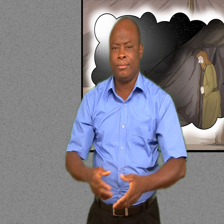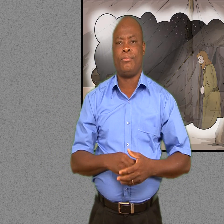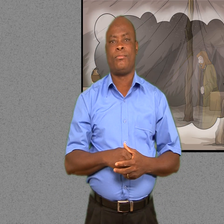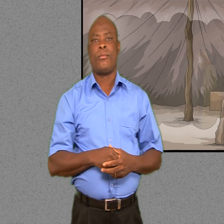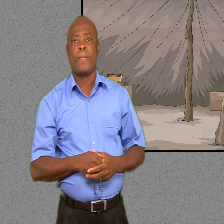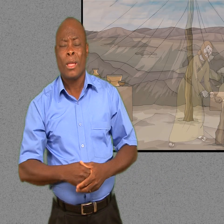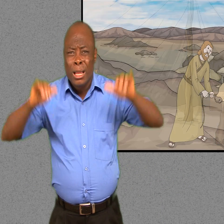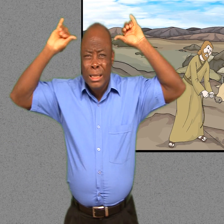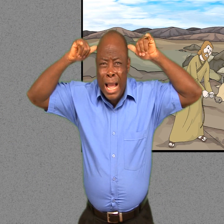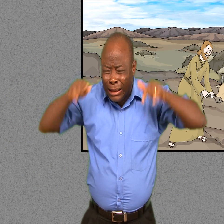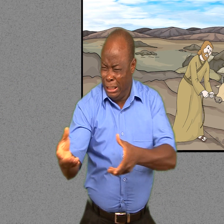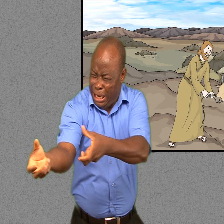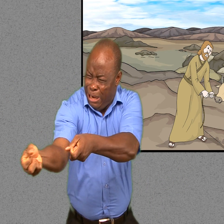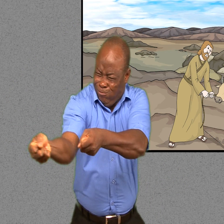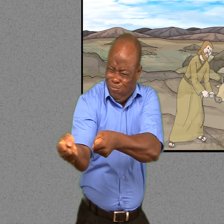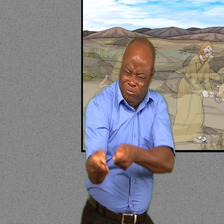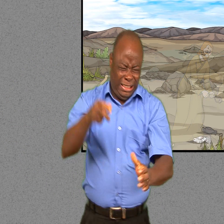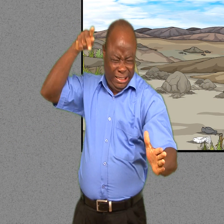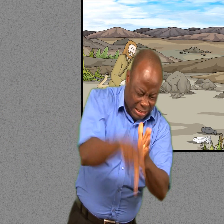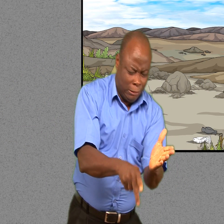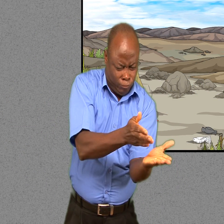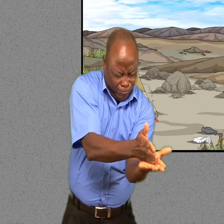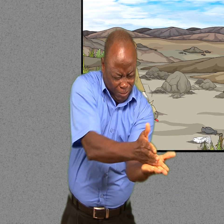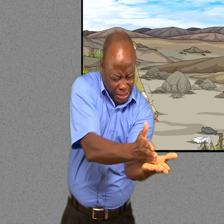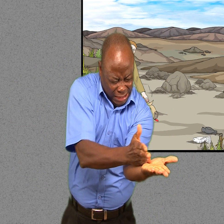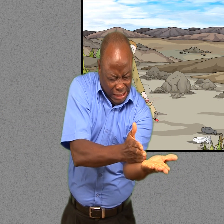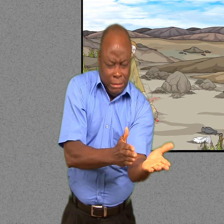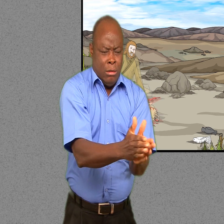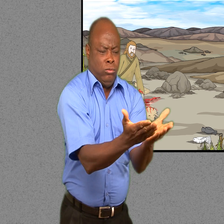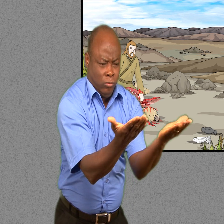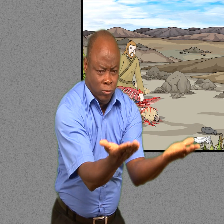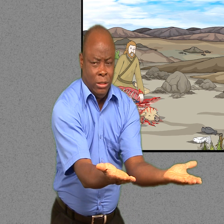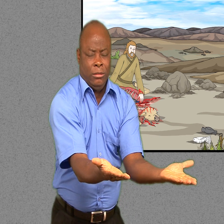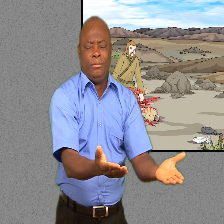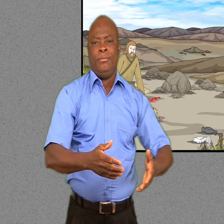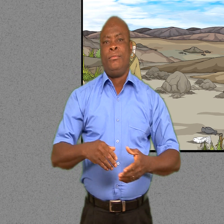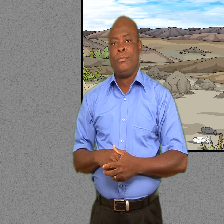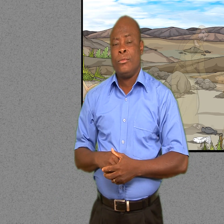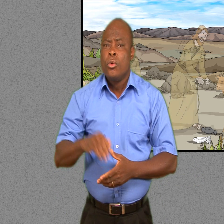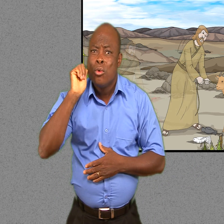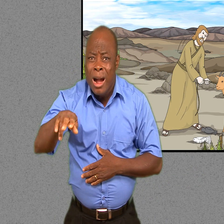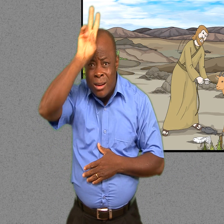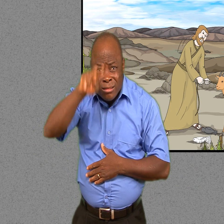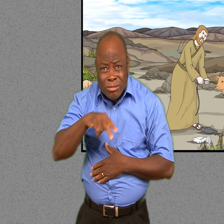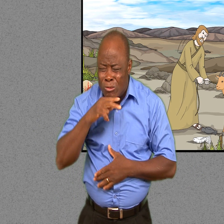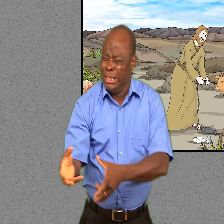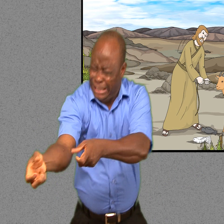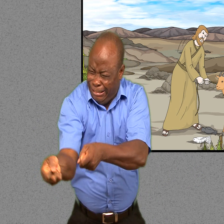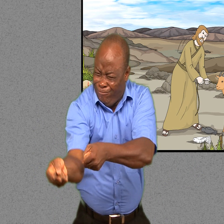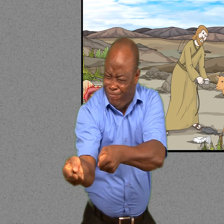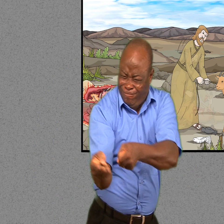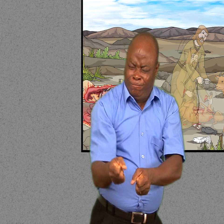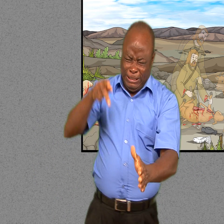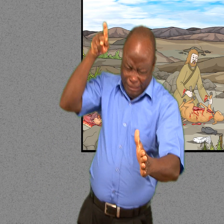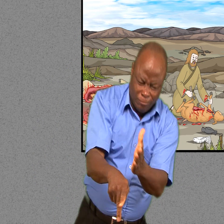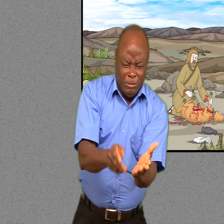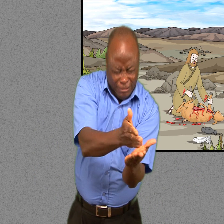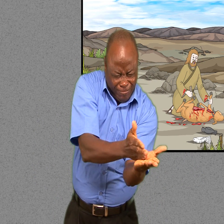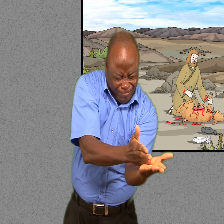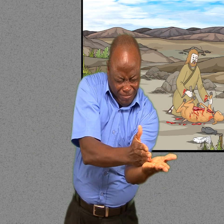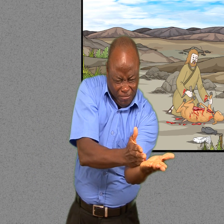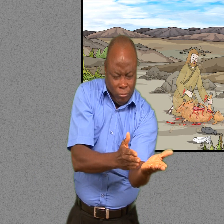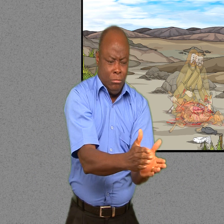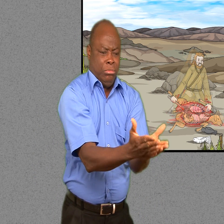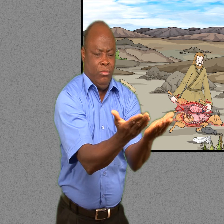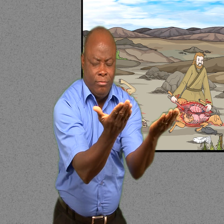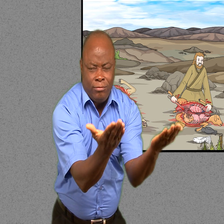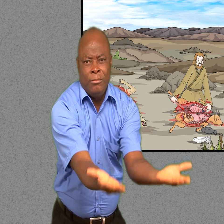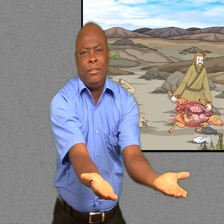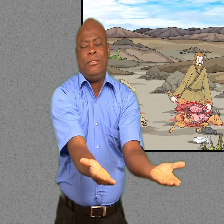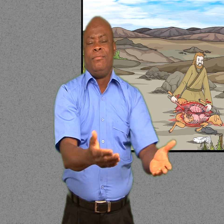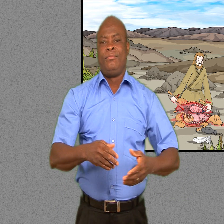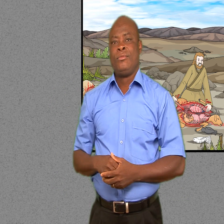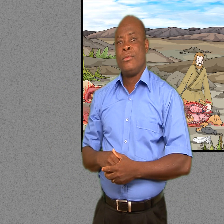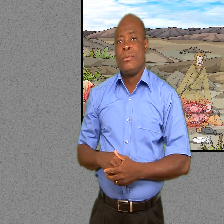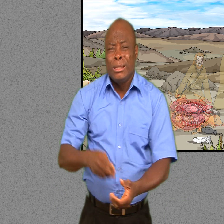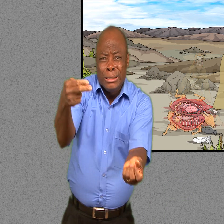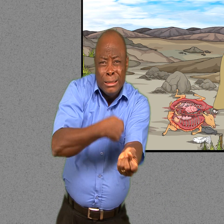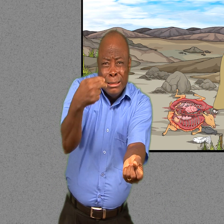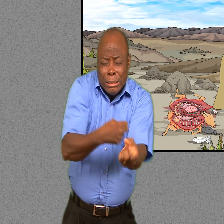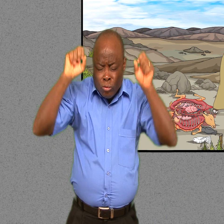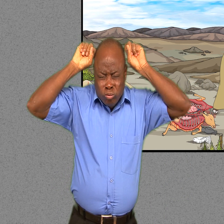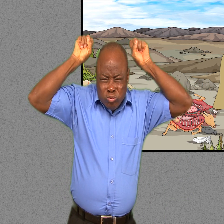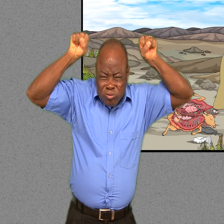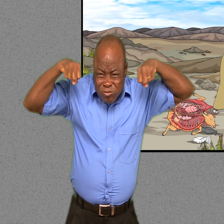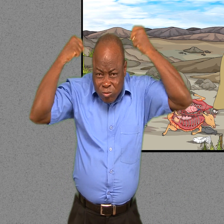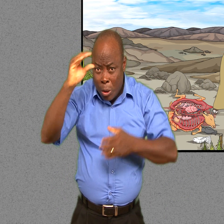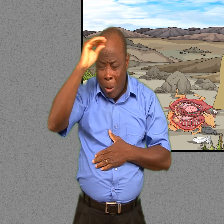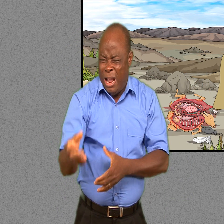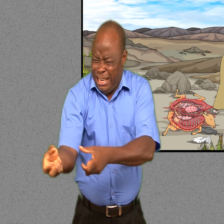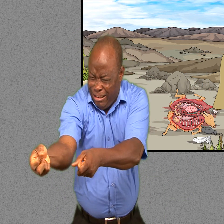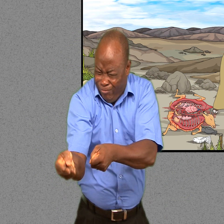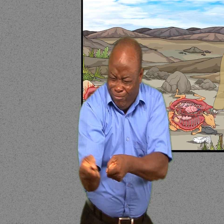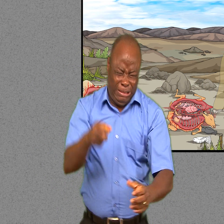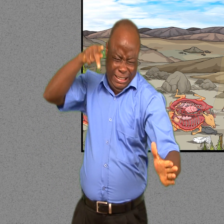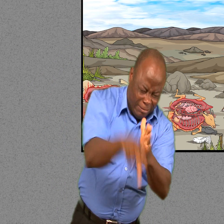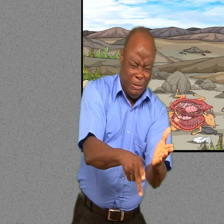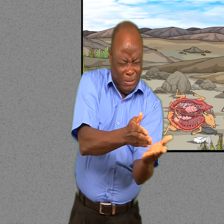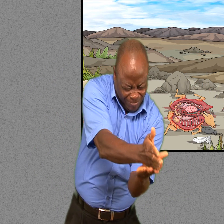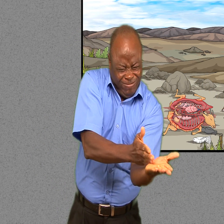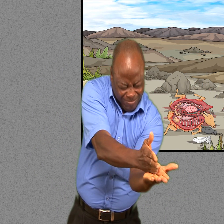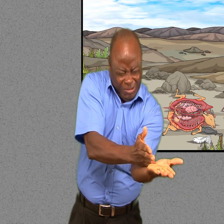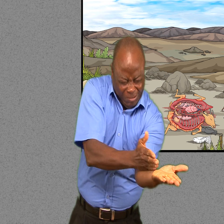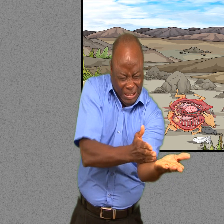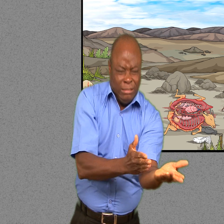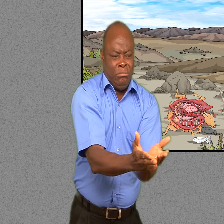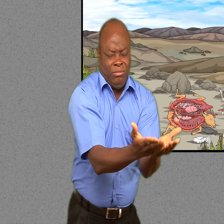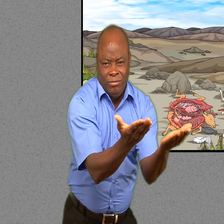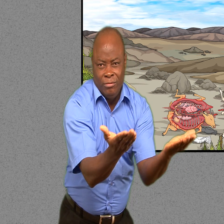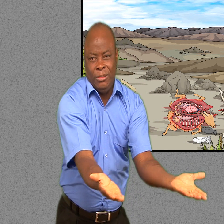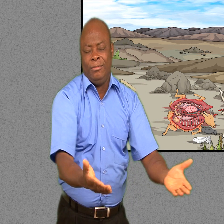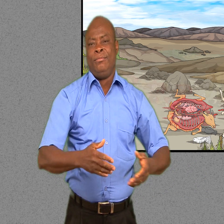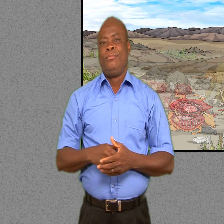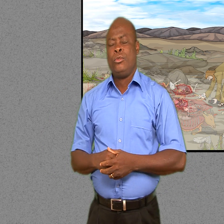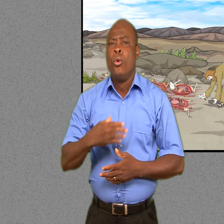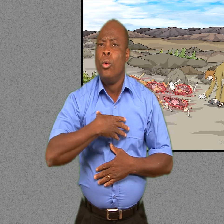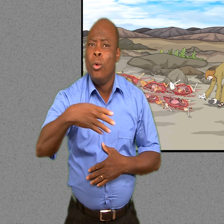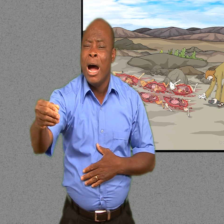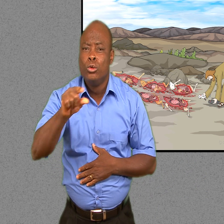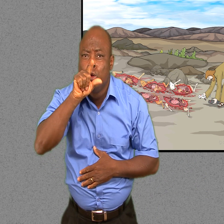So Abram brought all these to Him, split each of them down the middle, and laid the halves opposite each other.